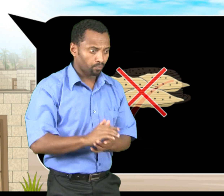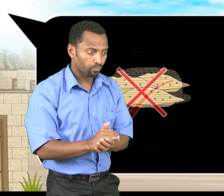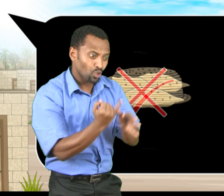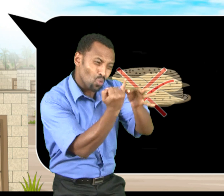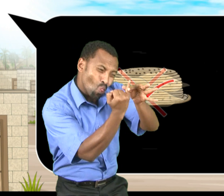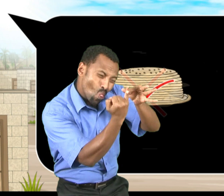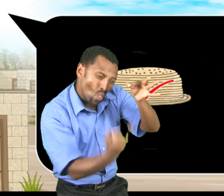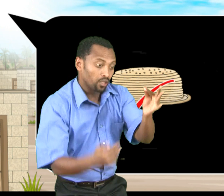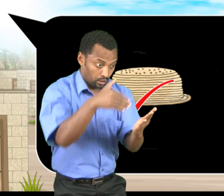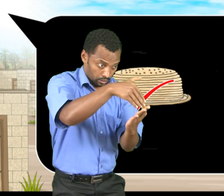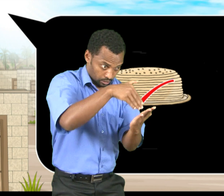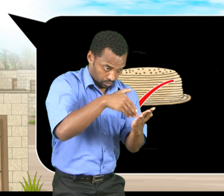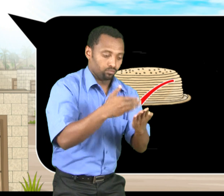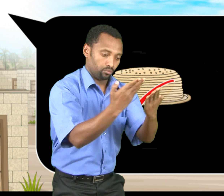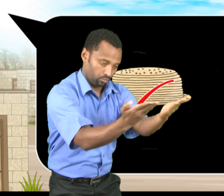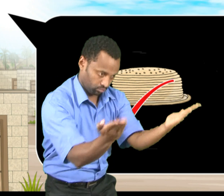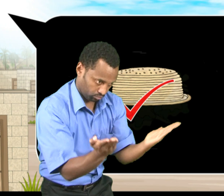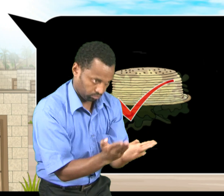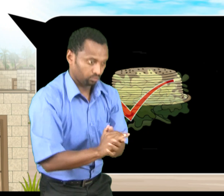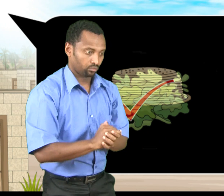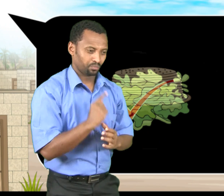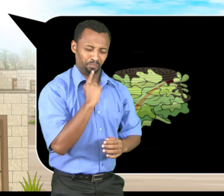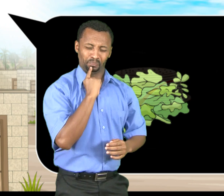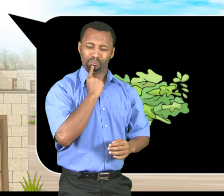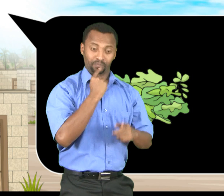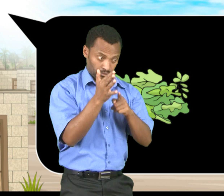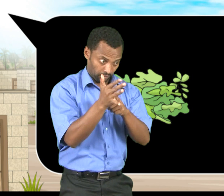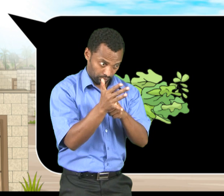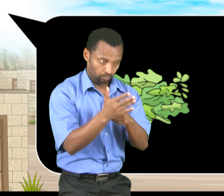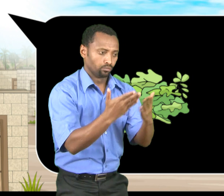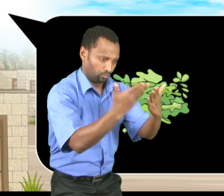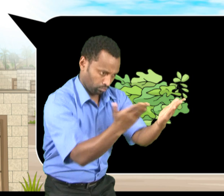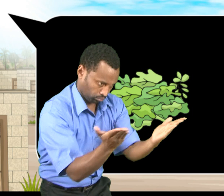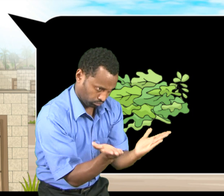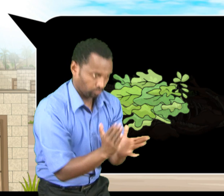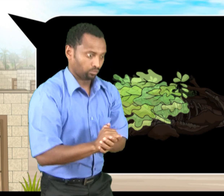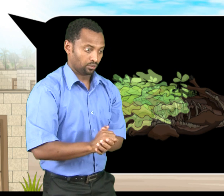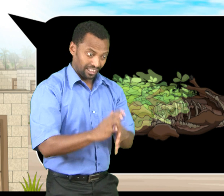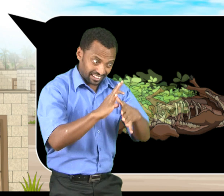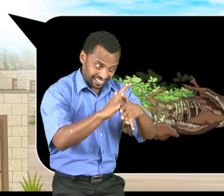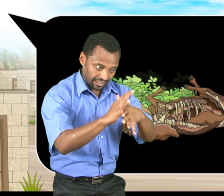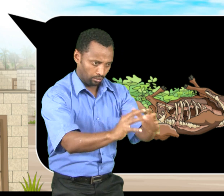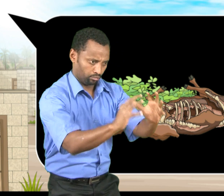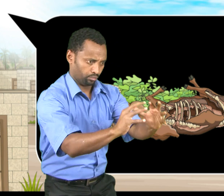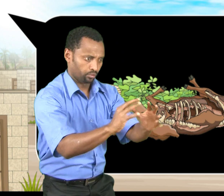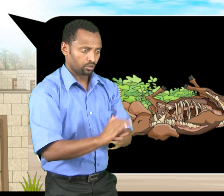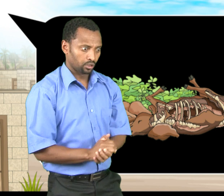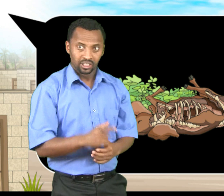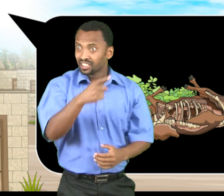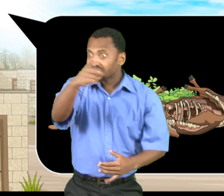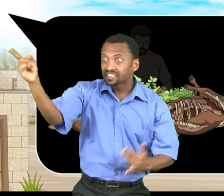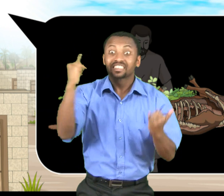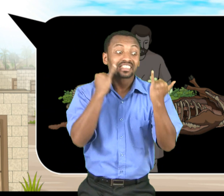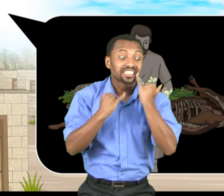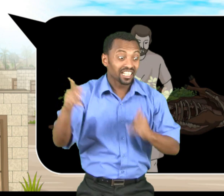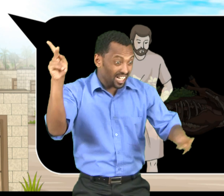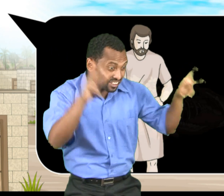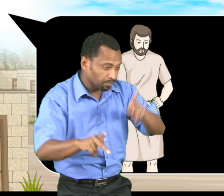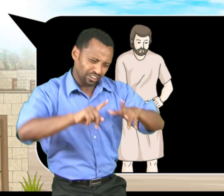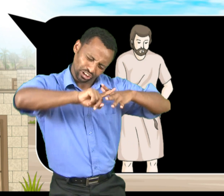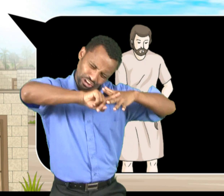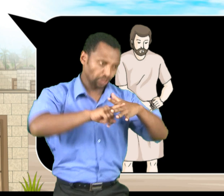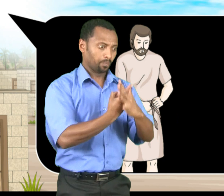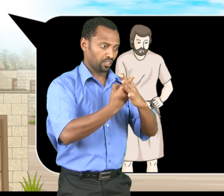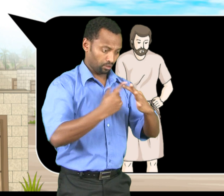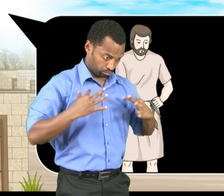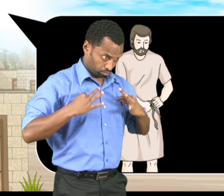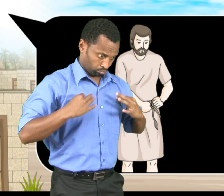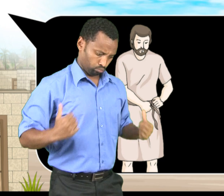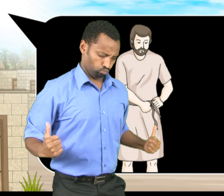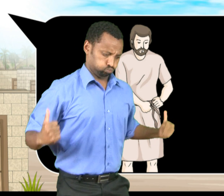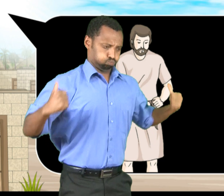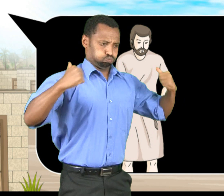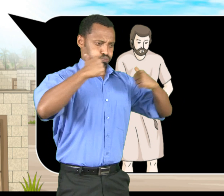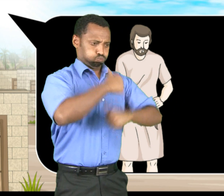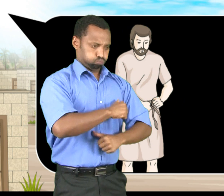before the morning you must burn up any part that is left over.